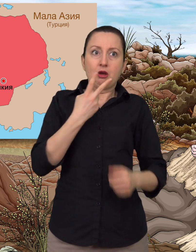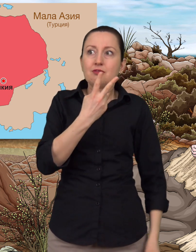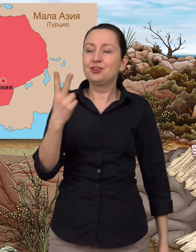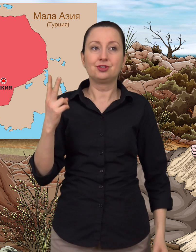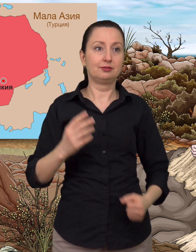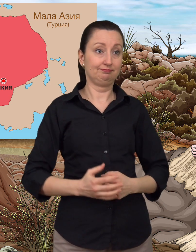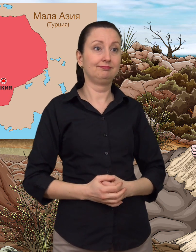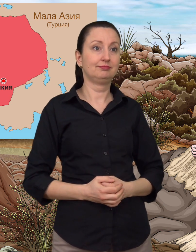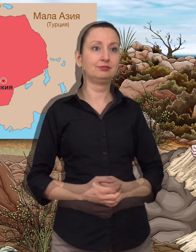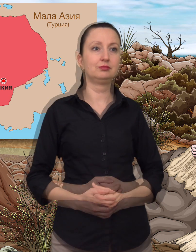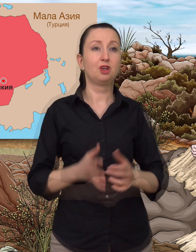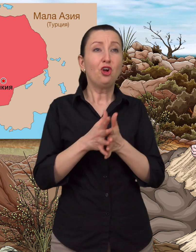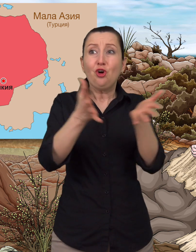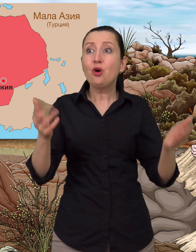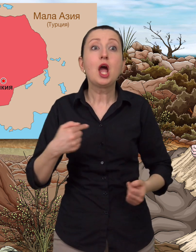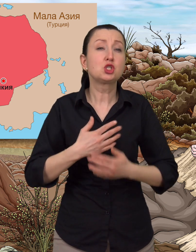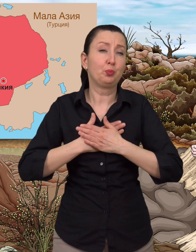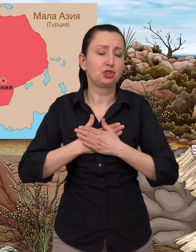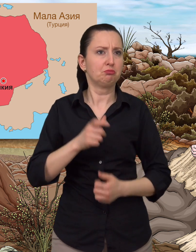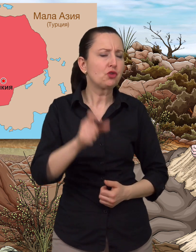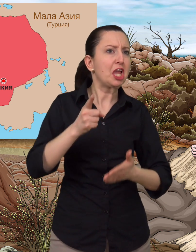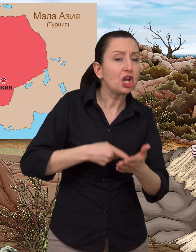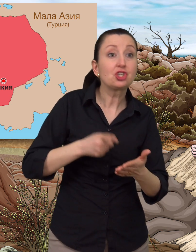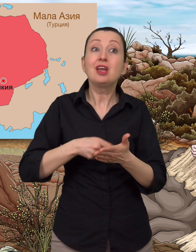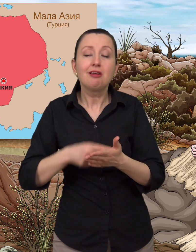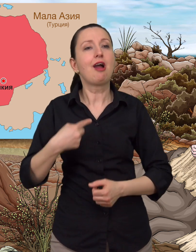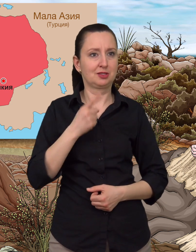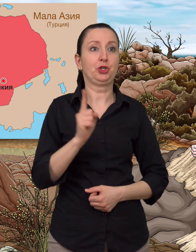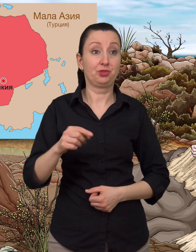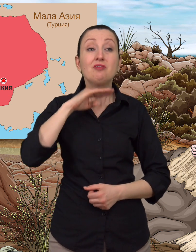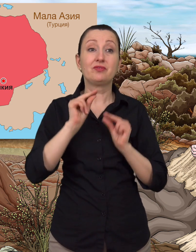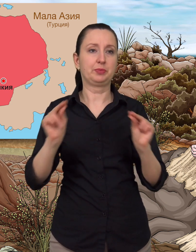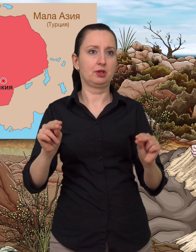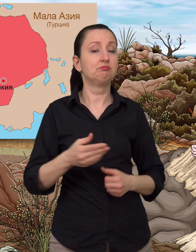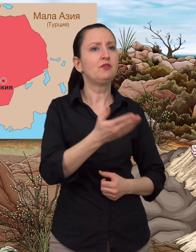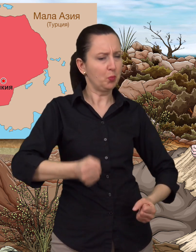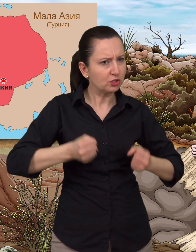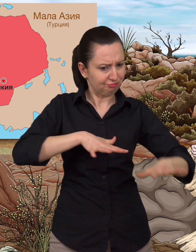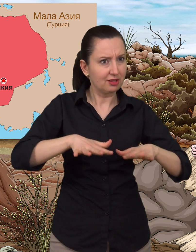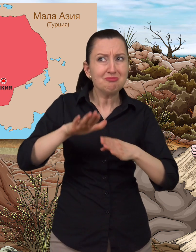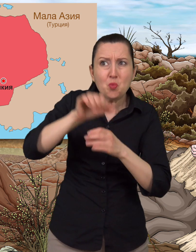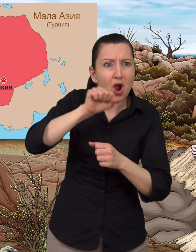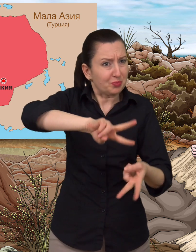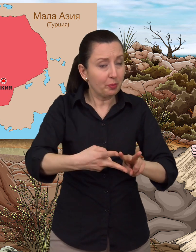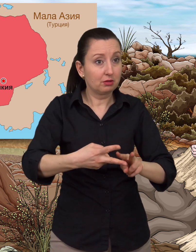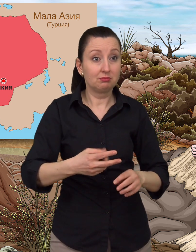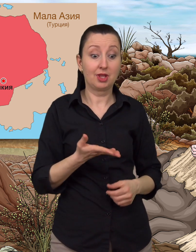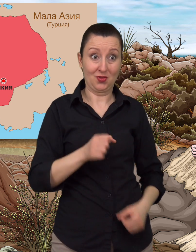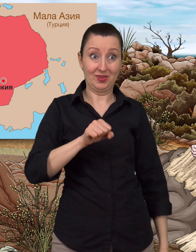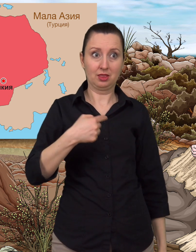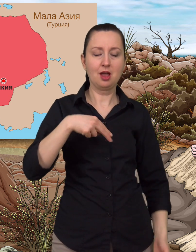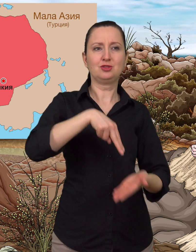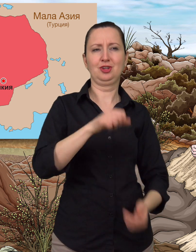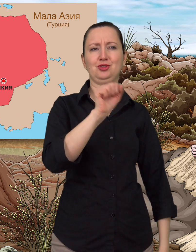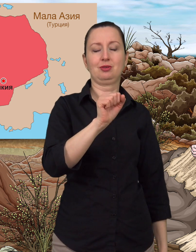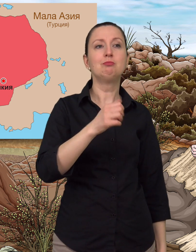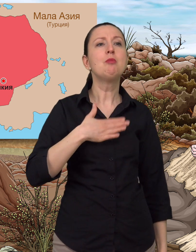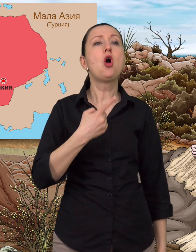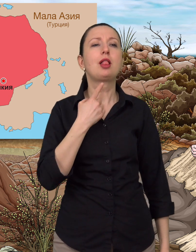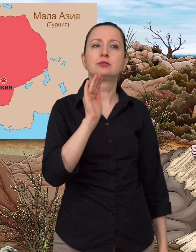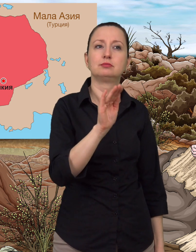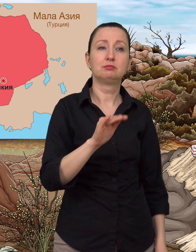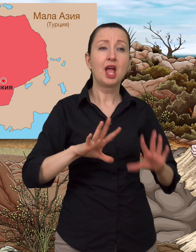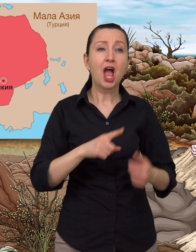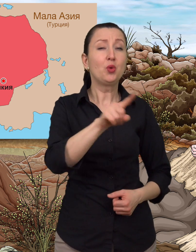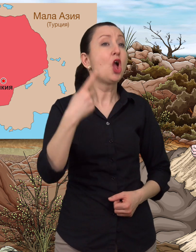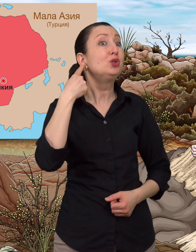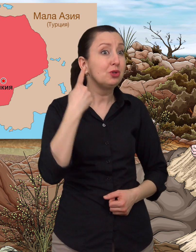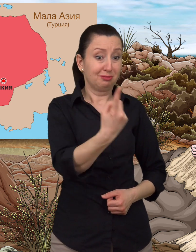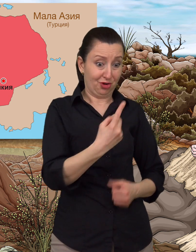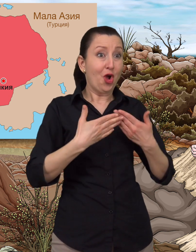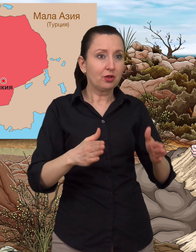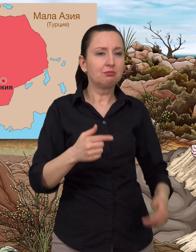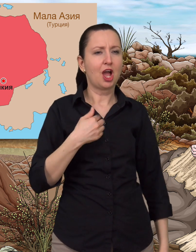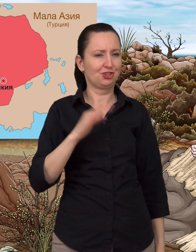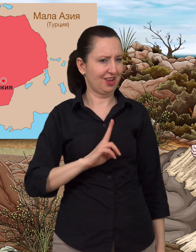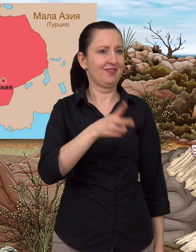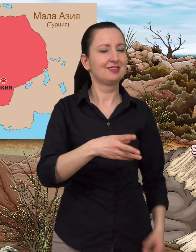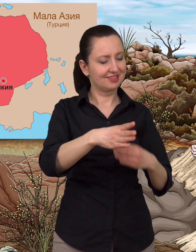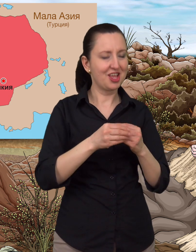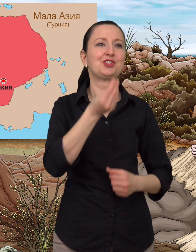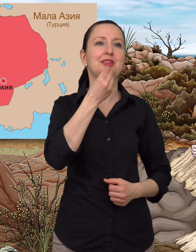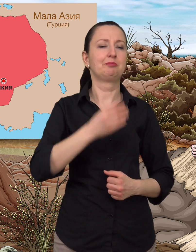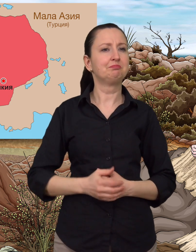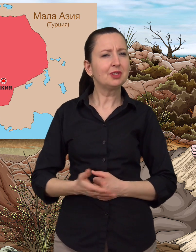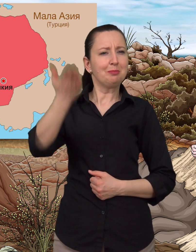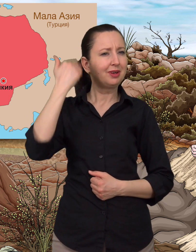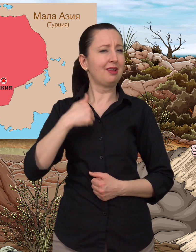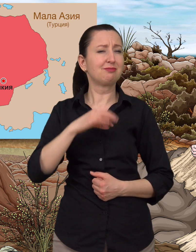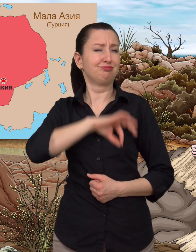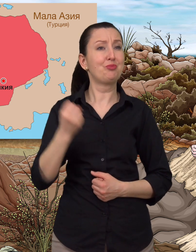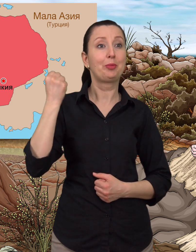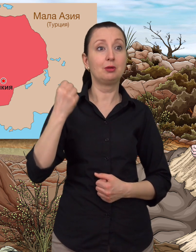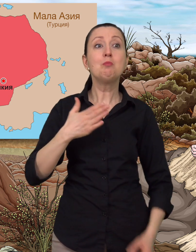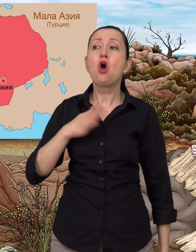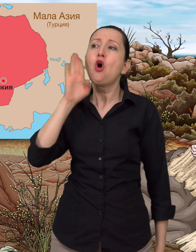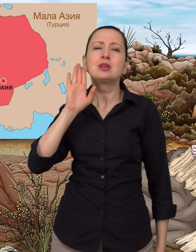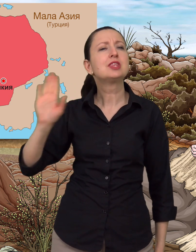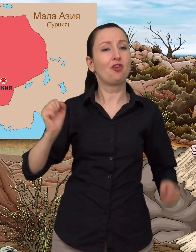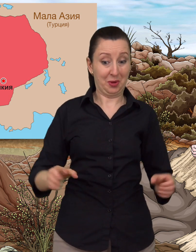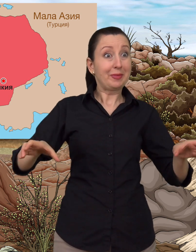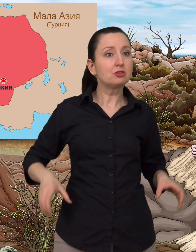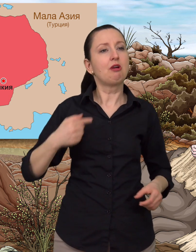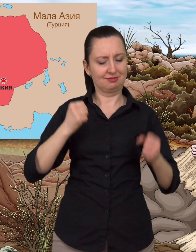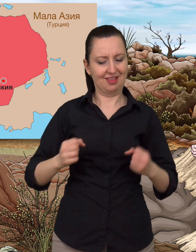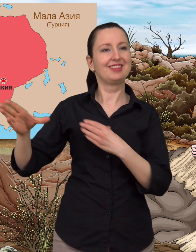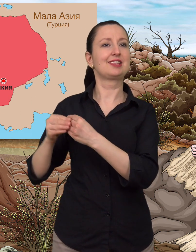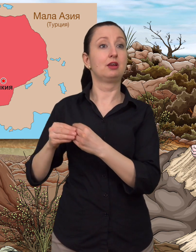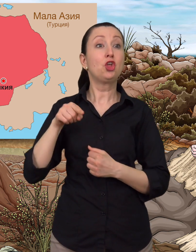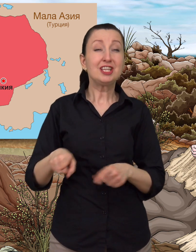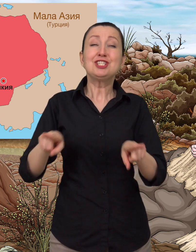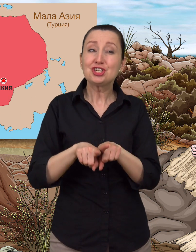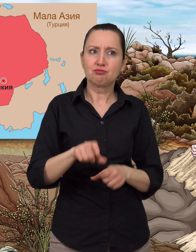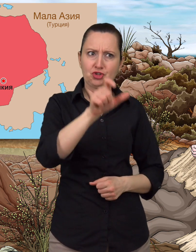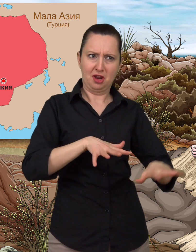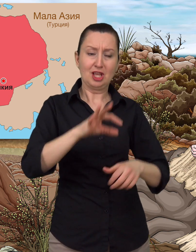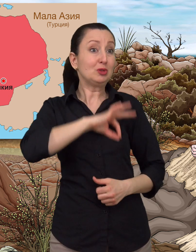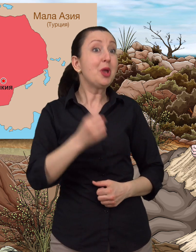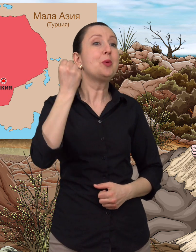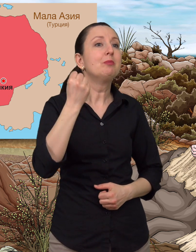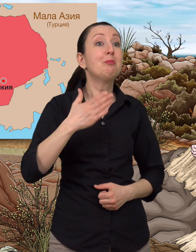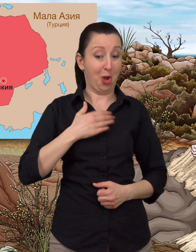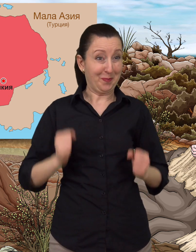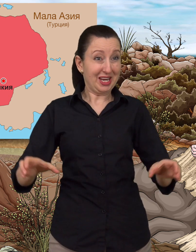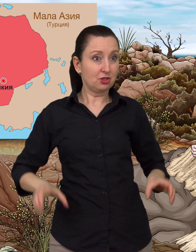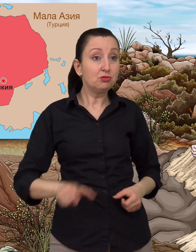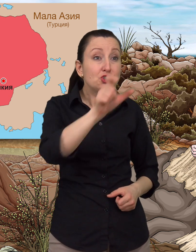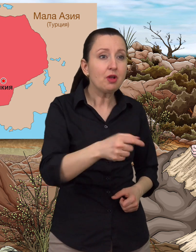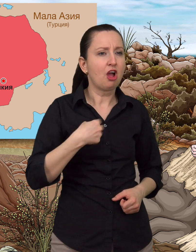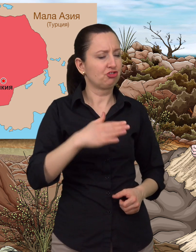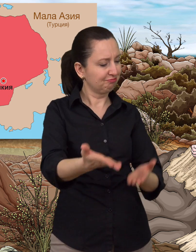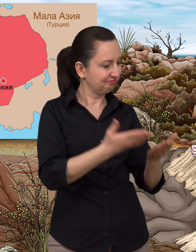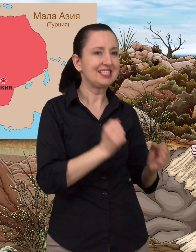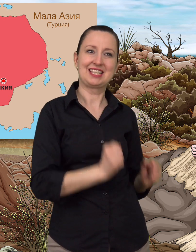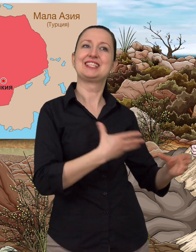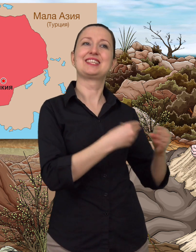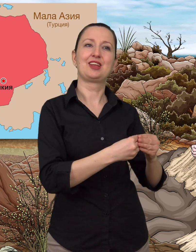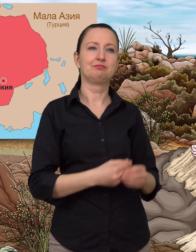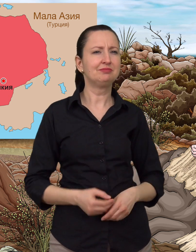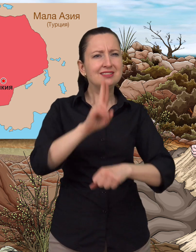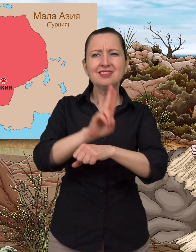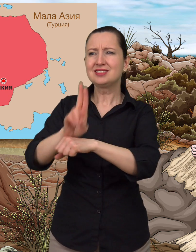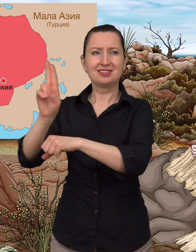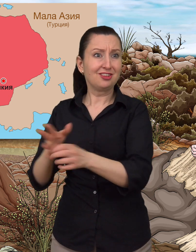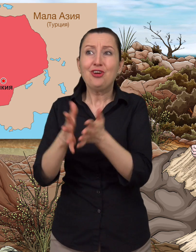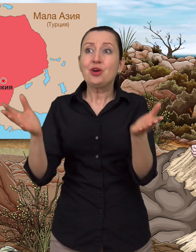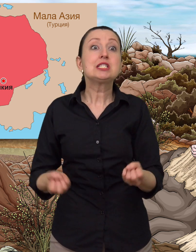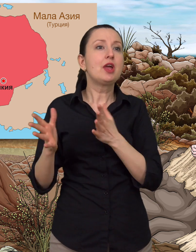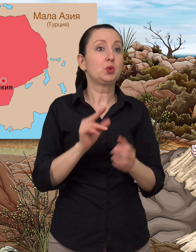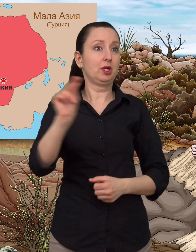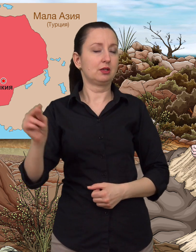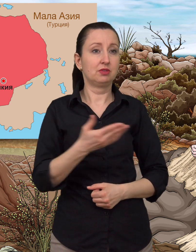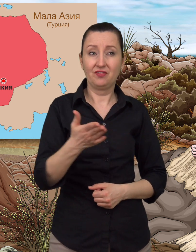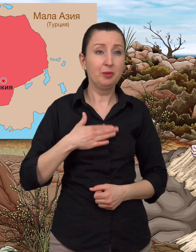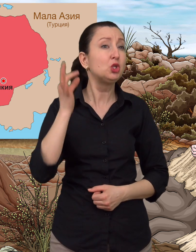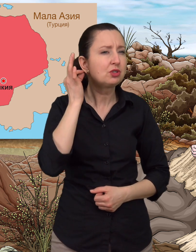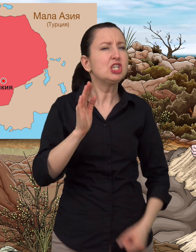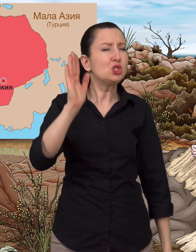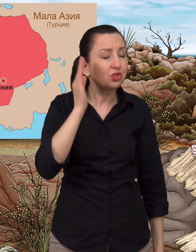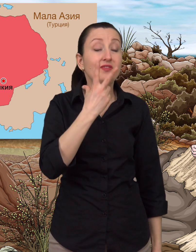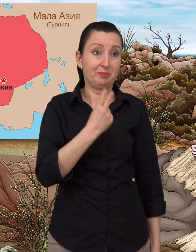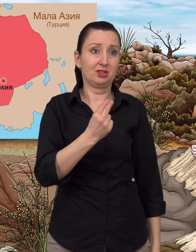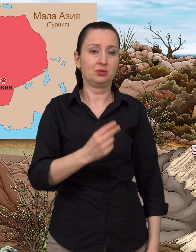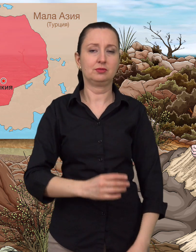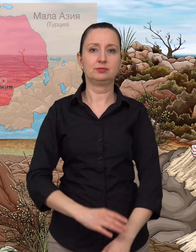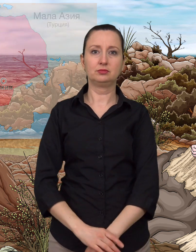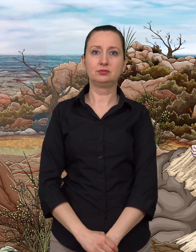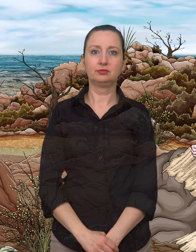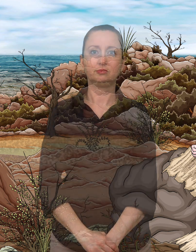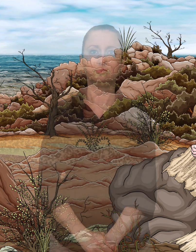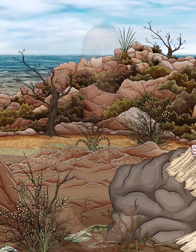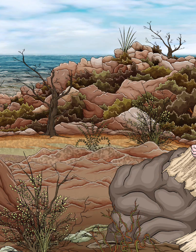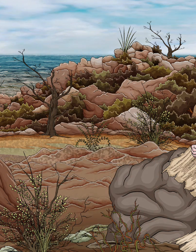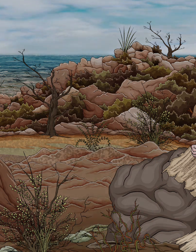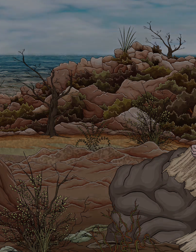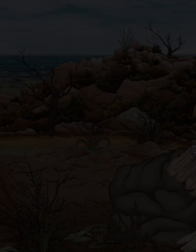Behold, I stand at the door and knock. If anyone hears My voice and opens the door, I will come in and dine with him, and he with Me. To the one who overcomes, I will grant the right to sit with Me on My throne, just as I overcame and sat down with My Father on His throne. He who has an ear, let him hear what the Spirit says to the churches.”